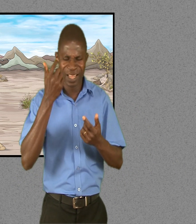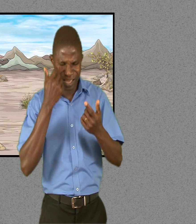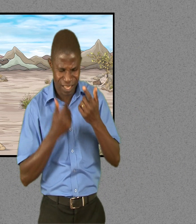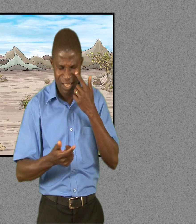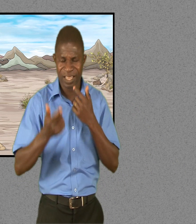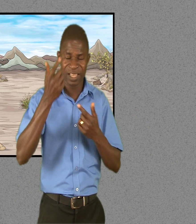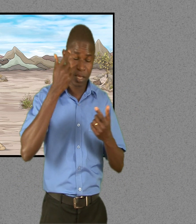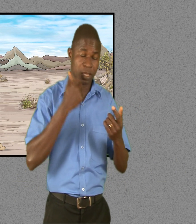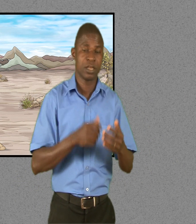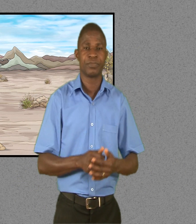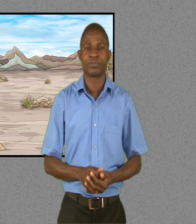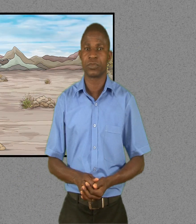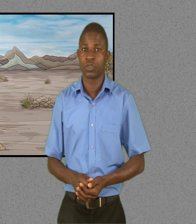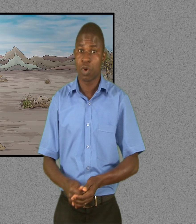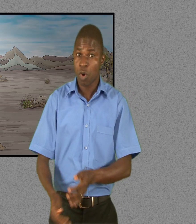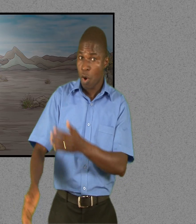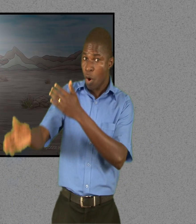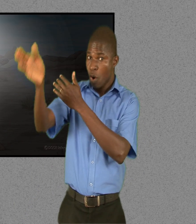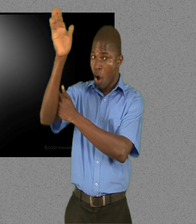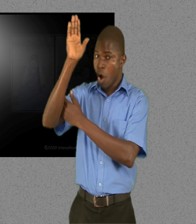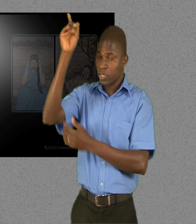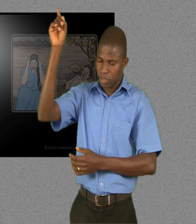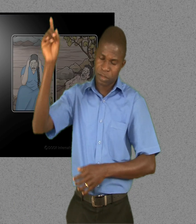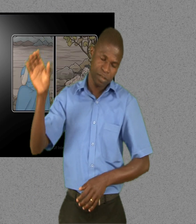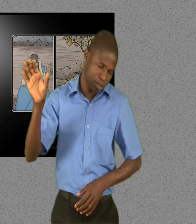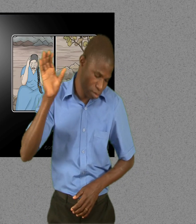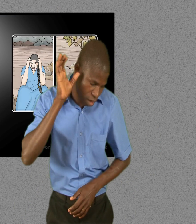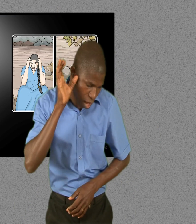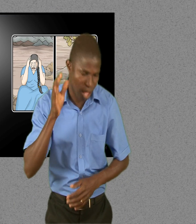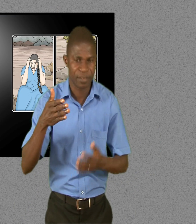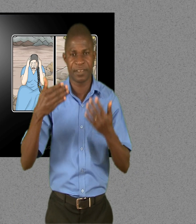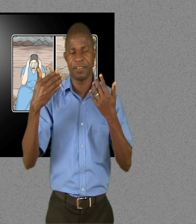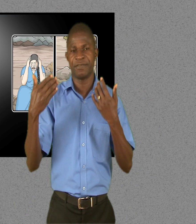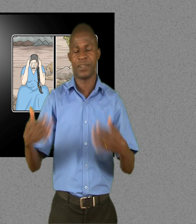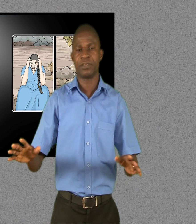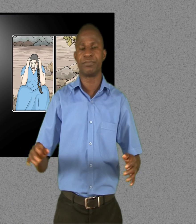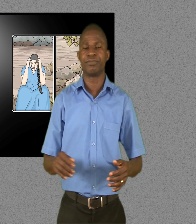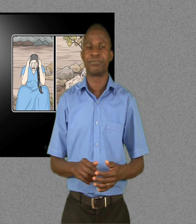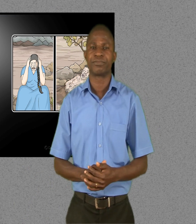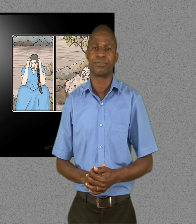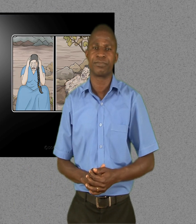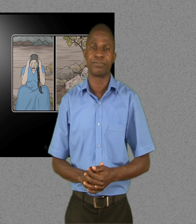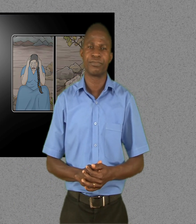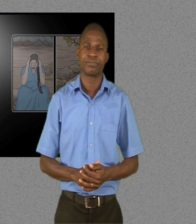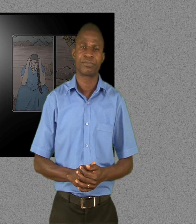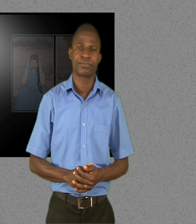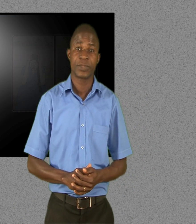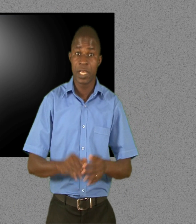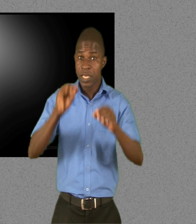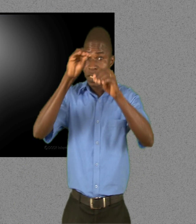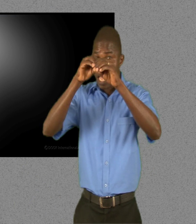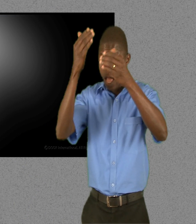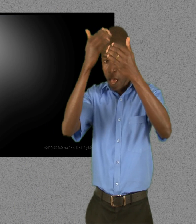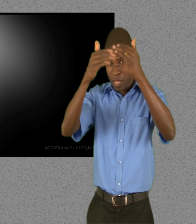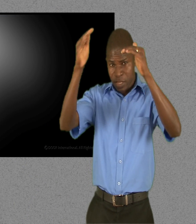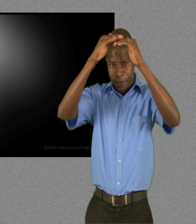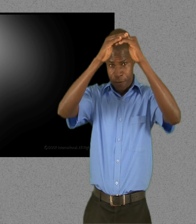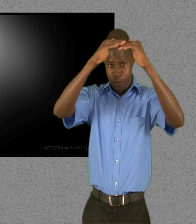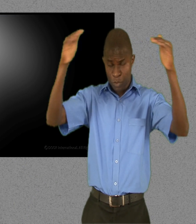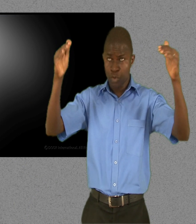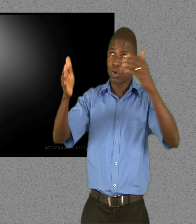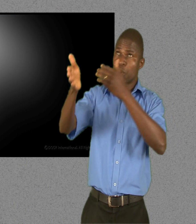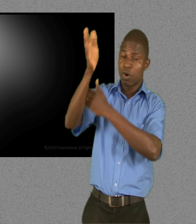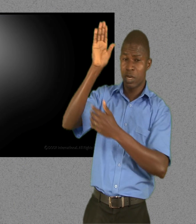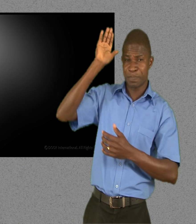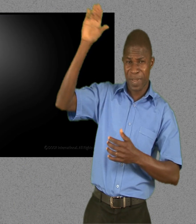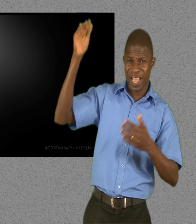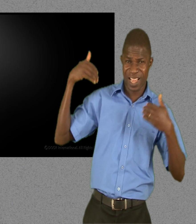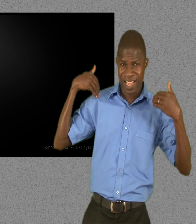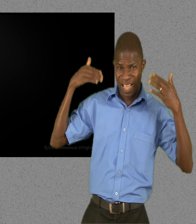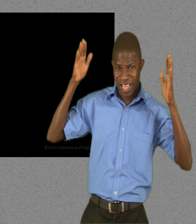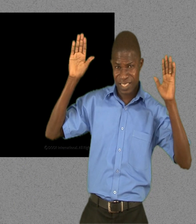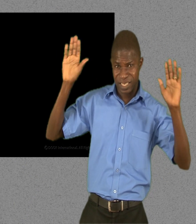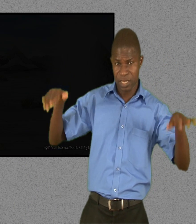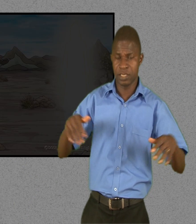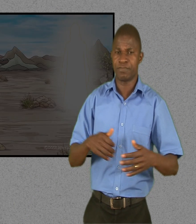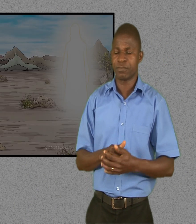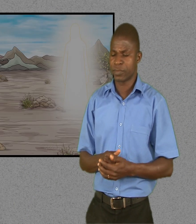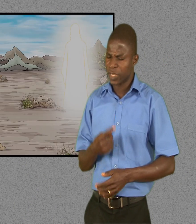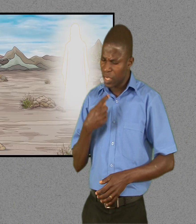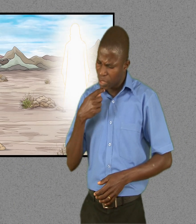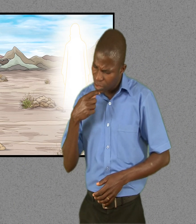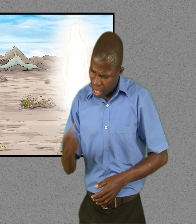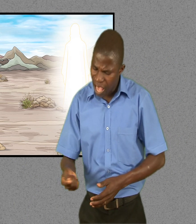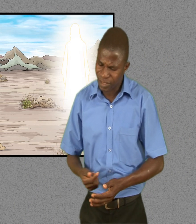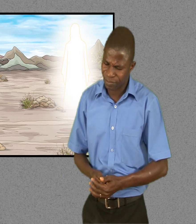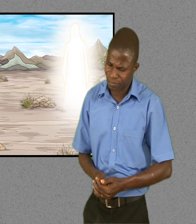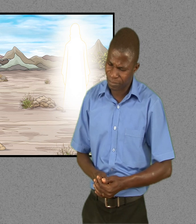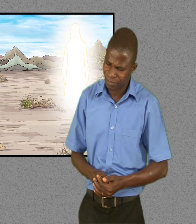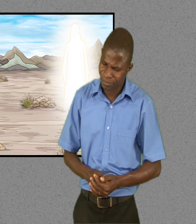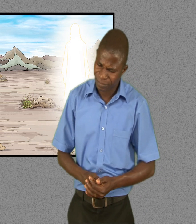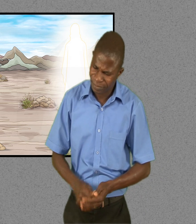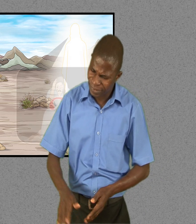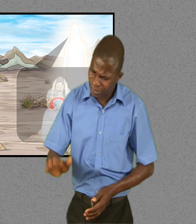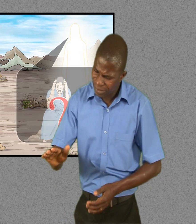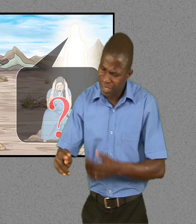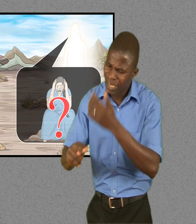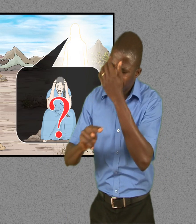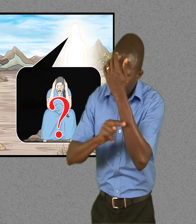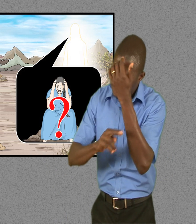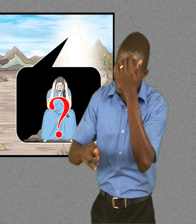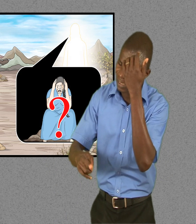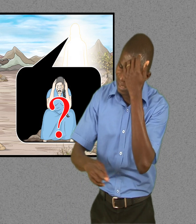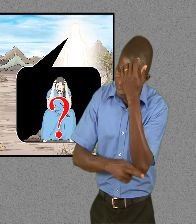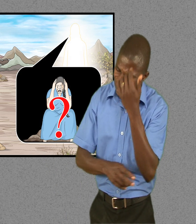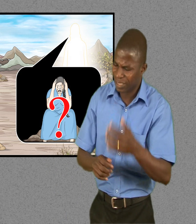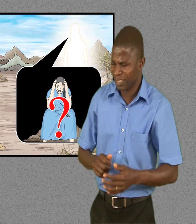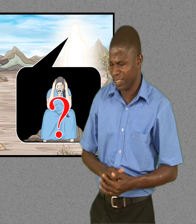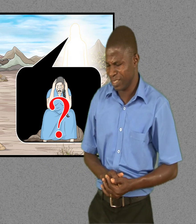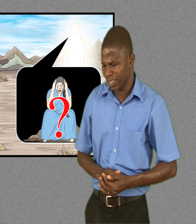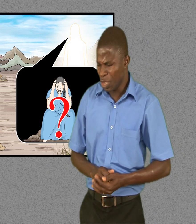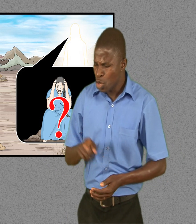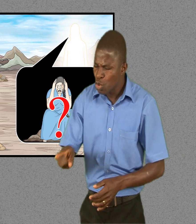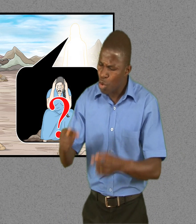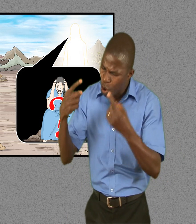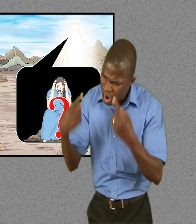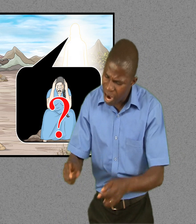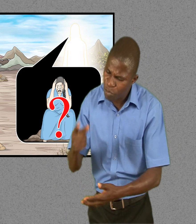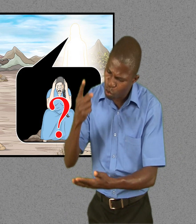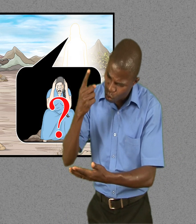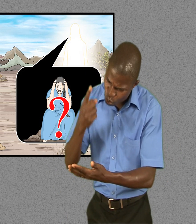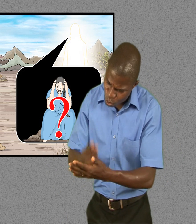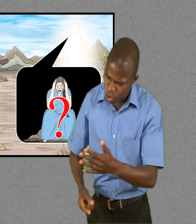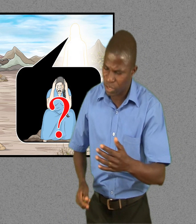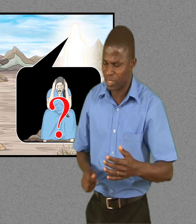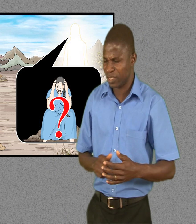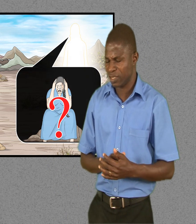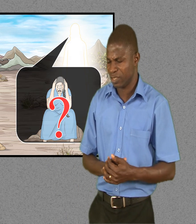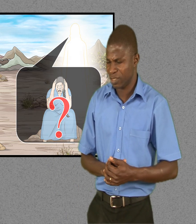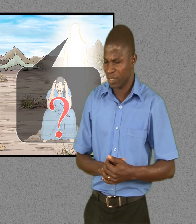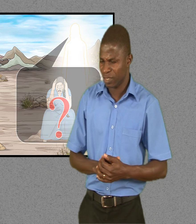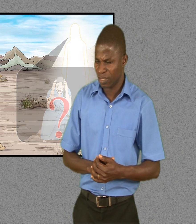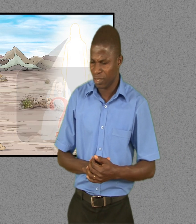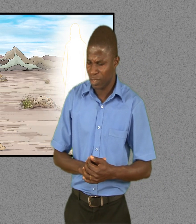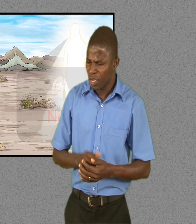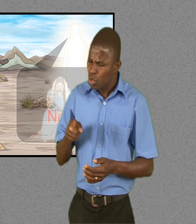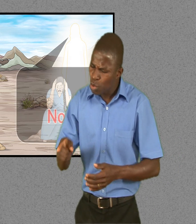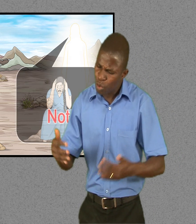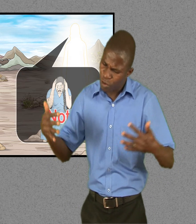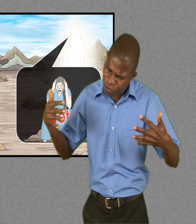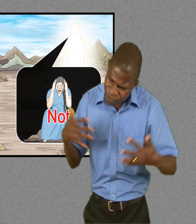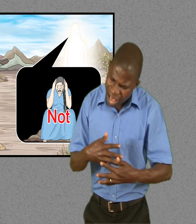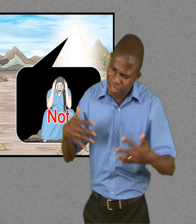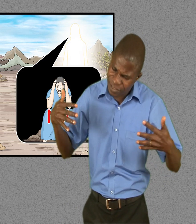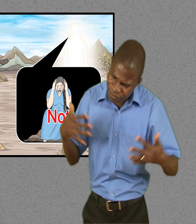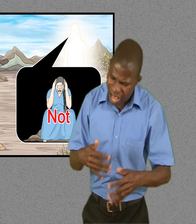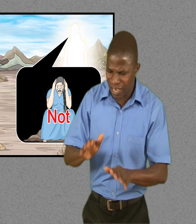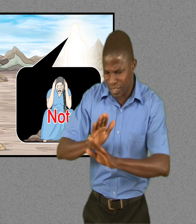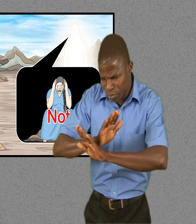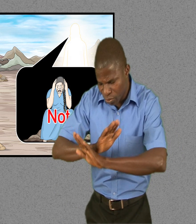Then God heard the voice of the boy, and the angel of God called to Hagar from heaven, “What is wrong, Hagar?